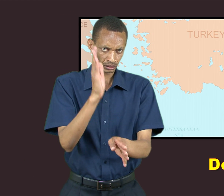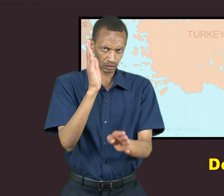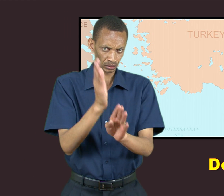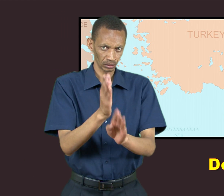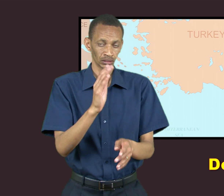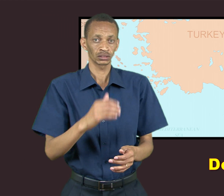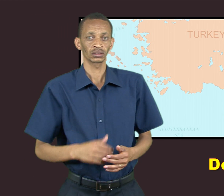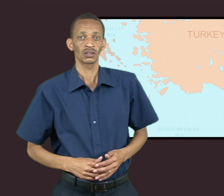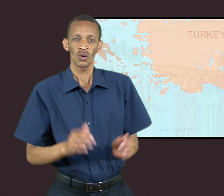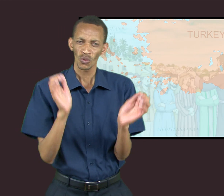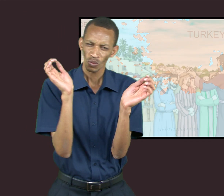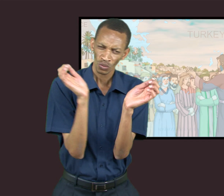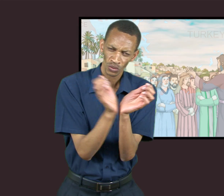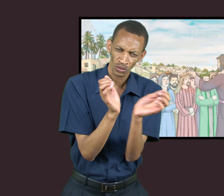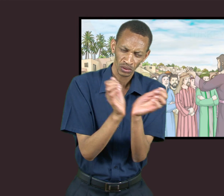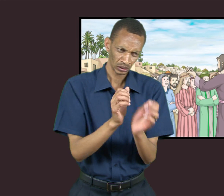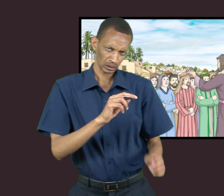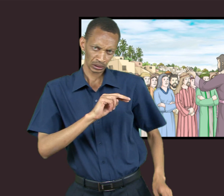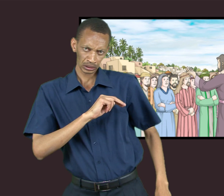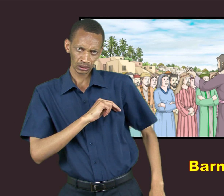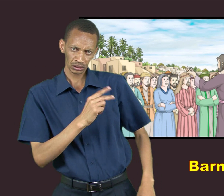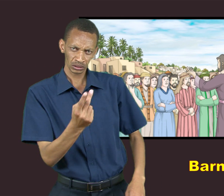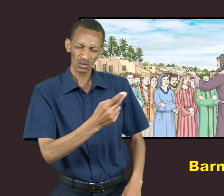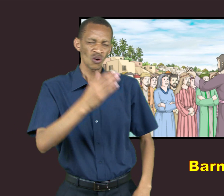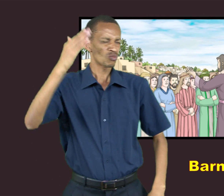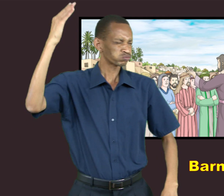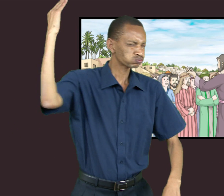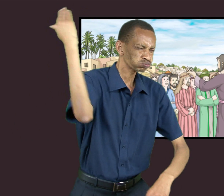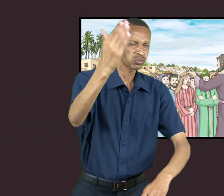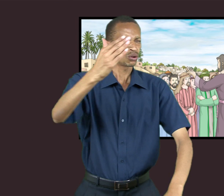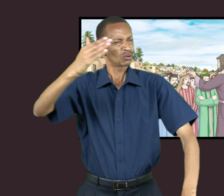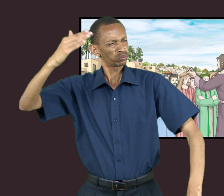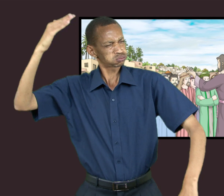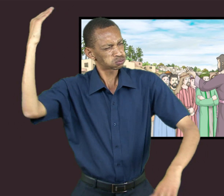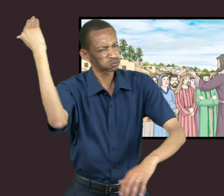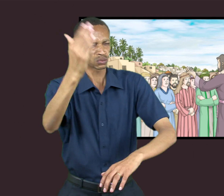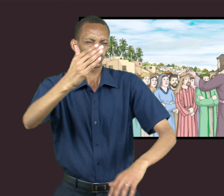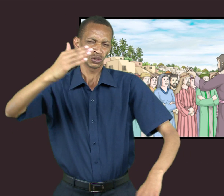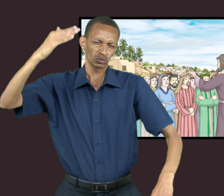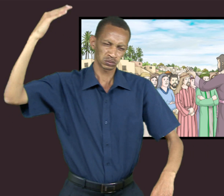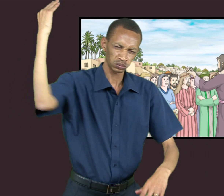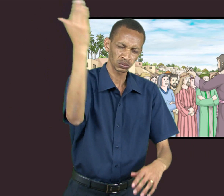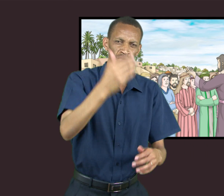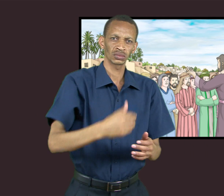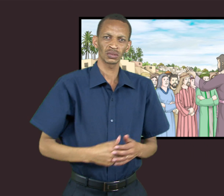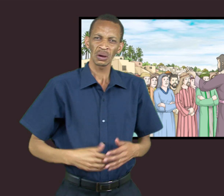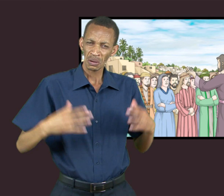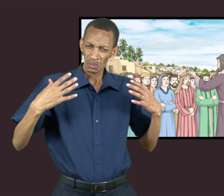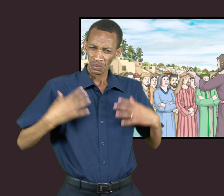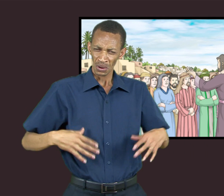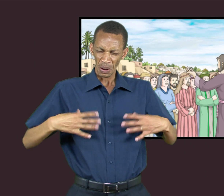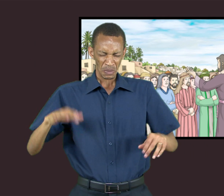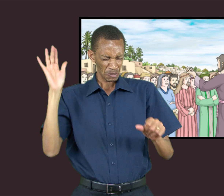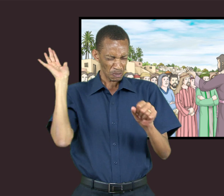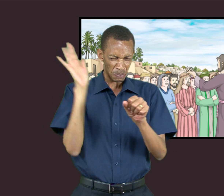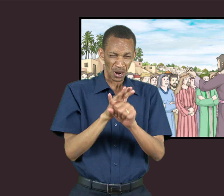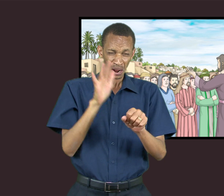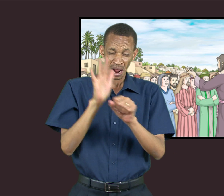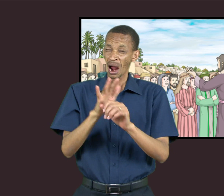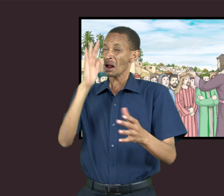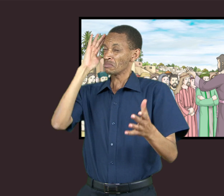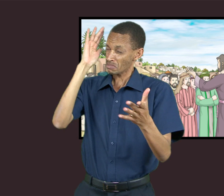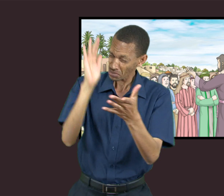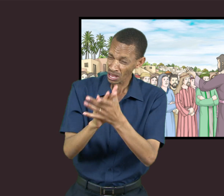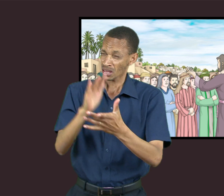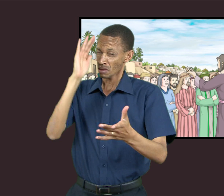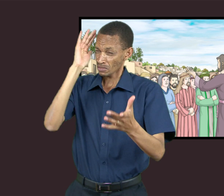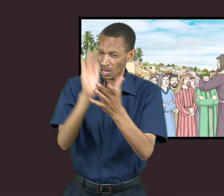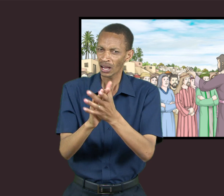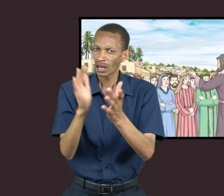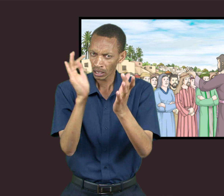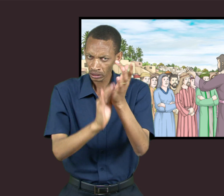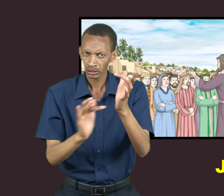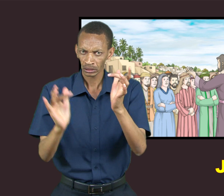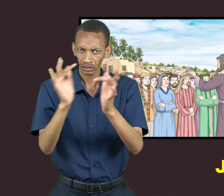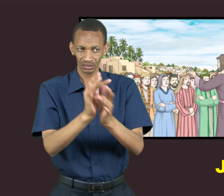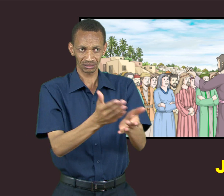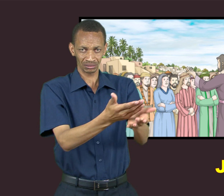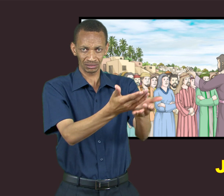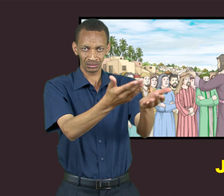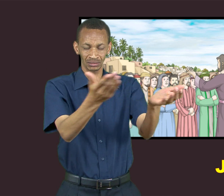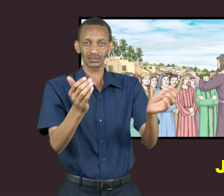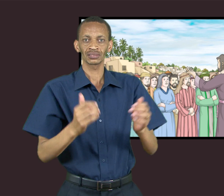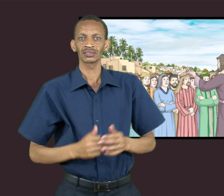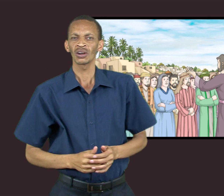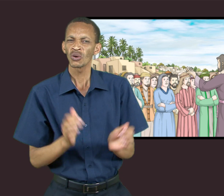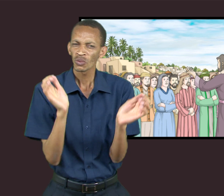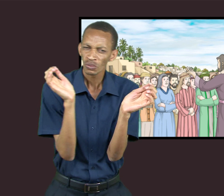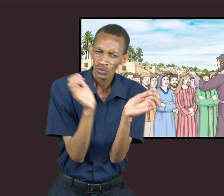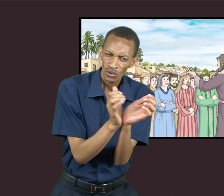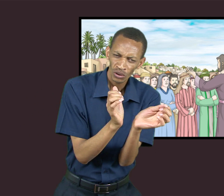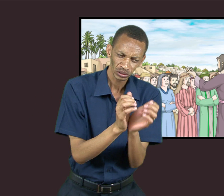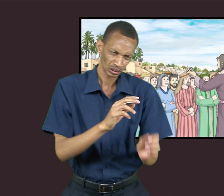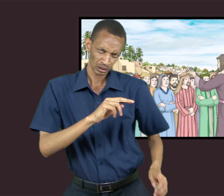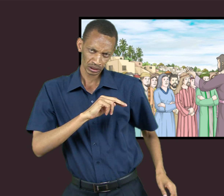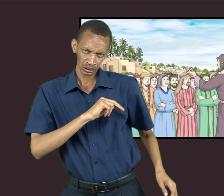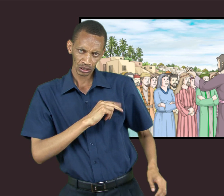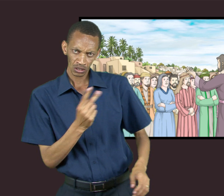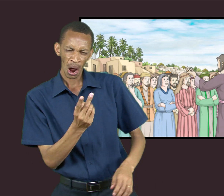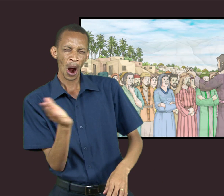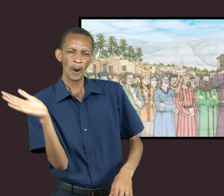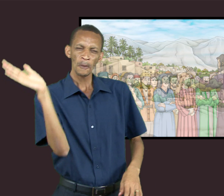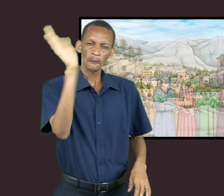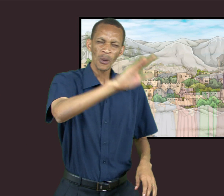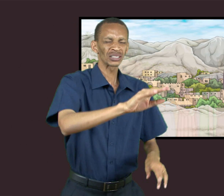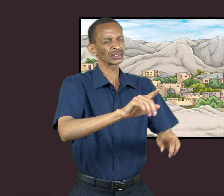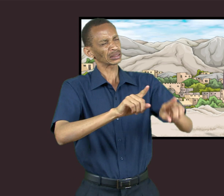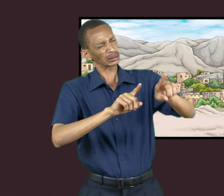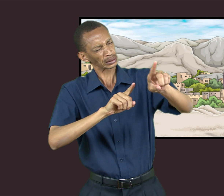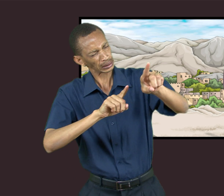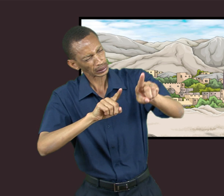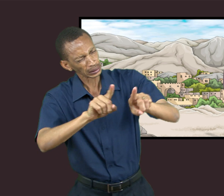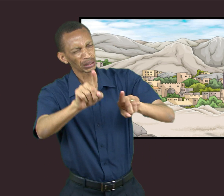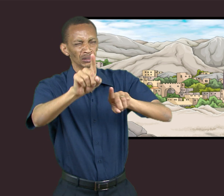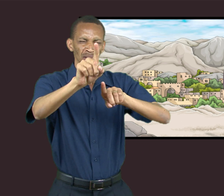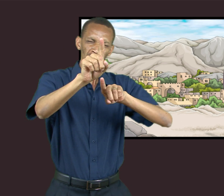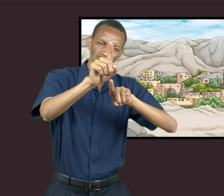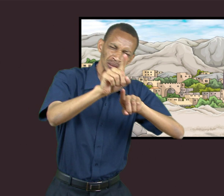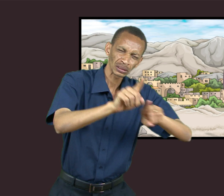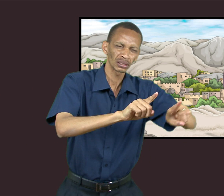They preached the gospel to that city and made many disciples.